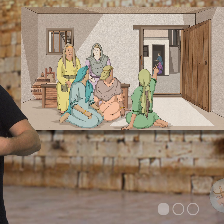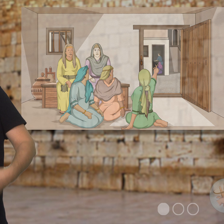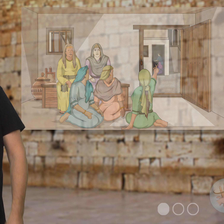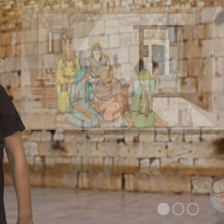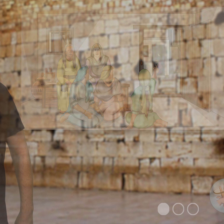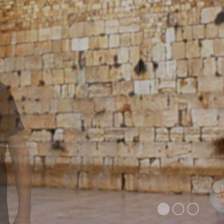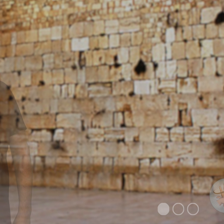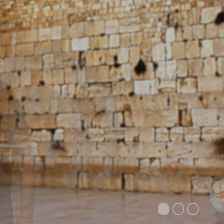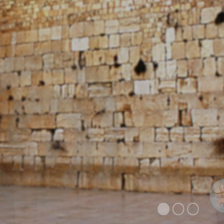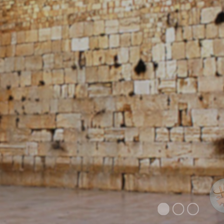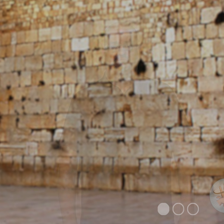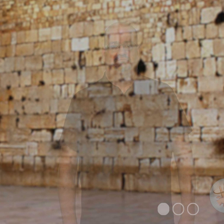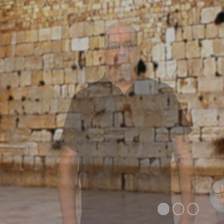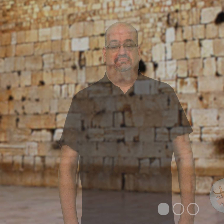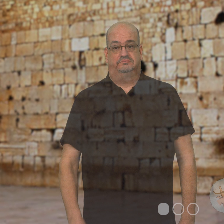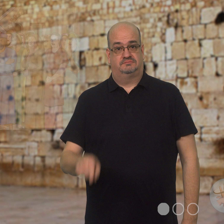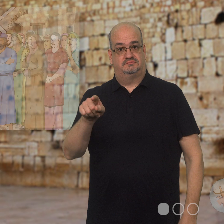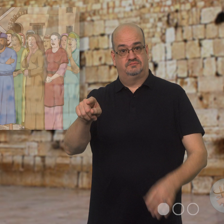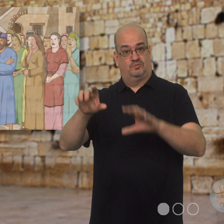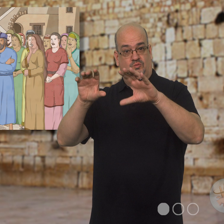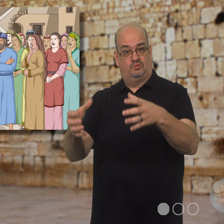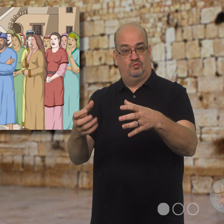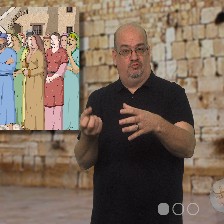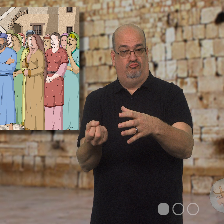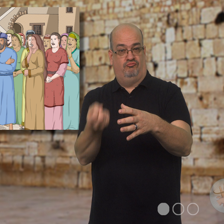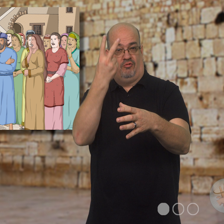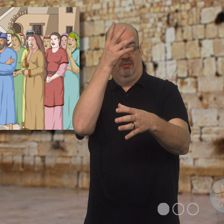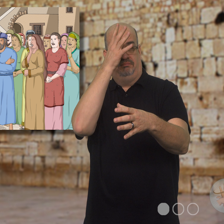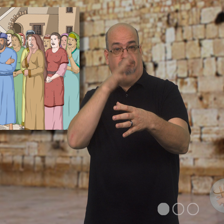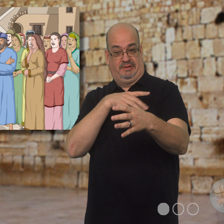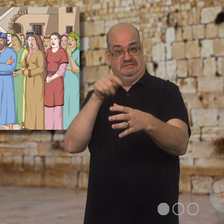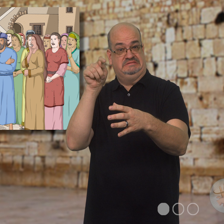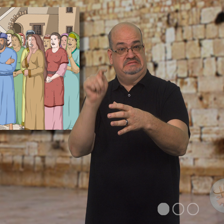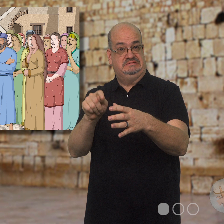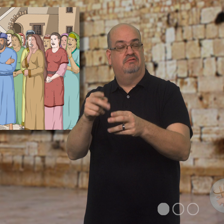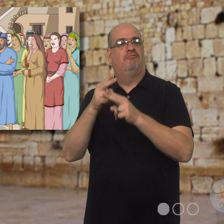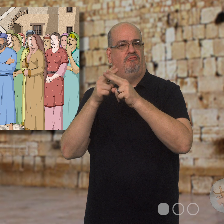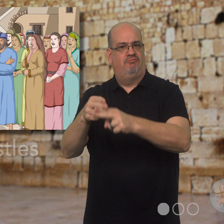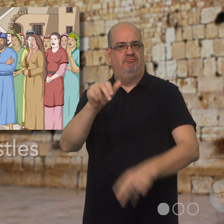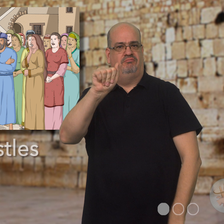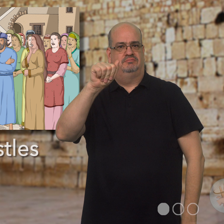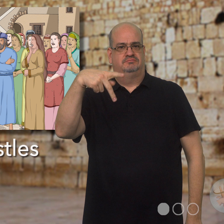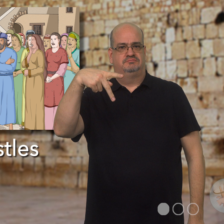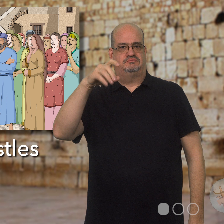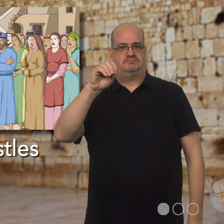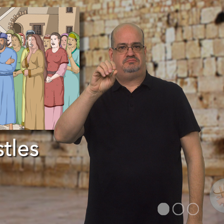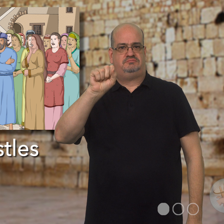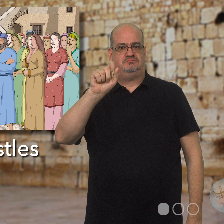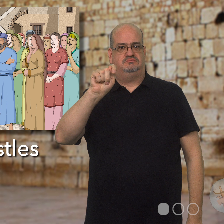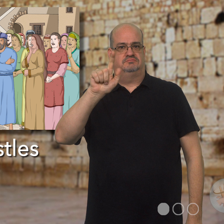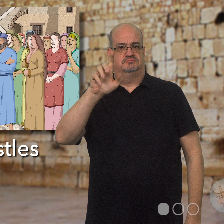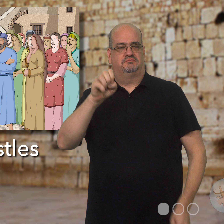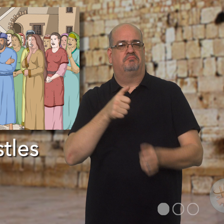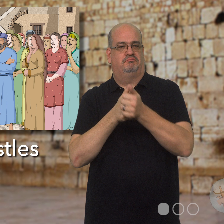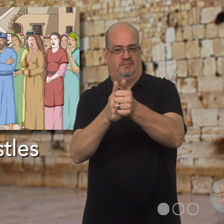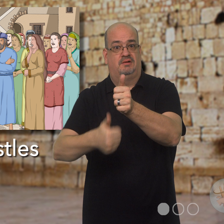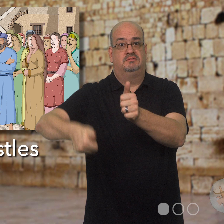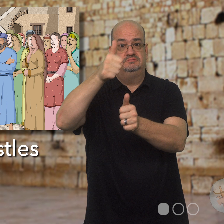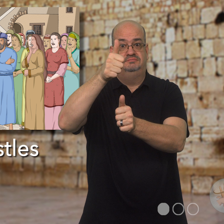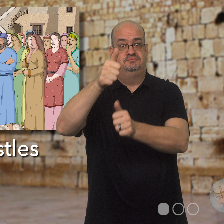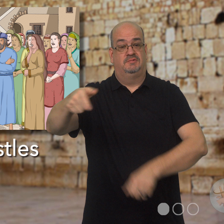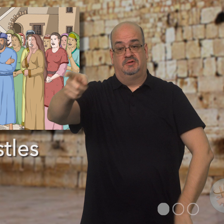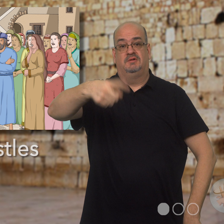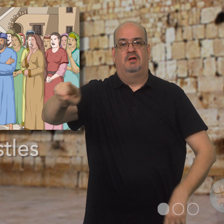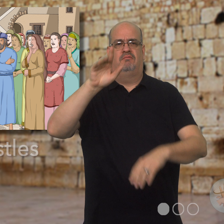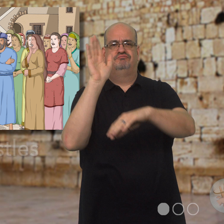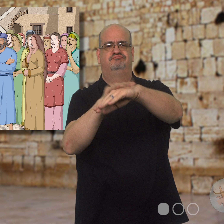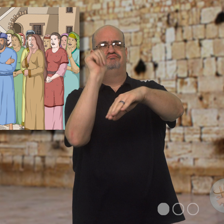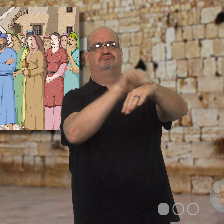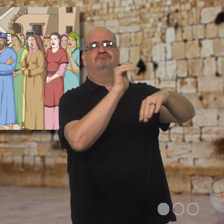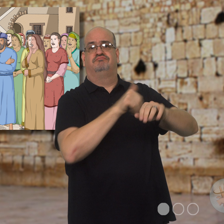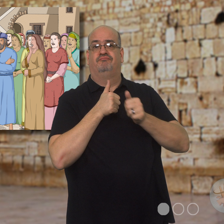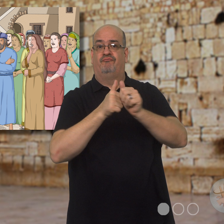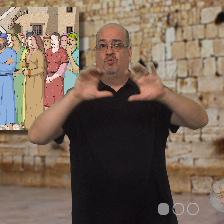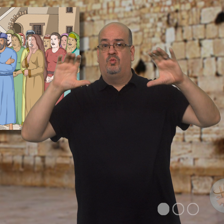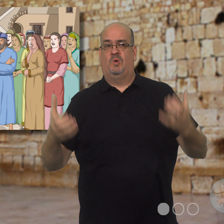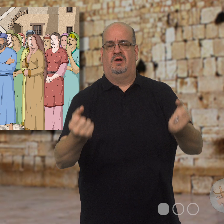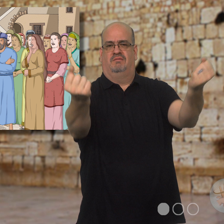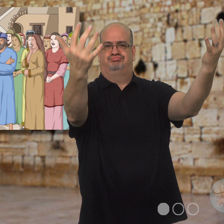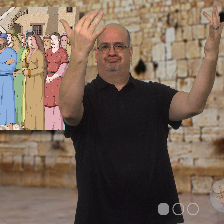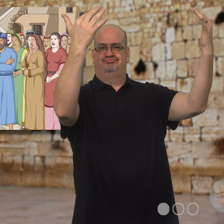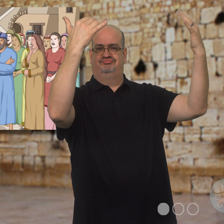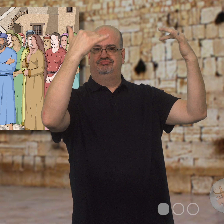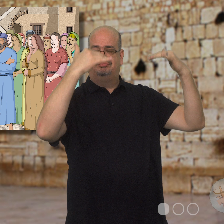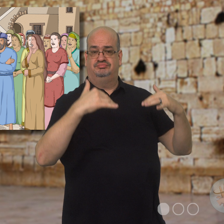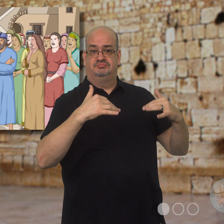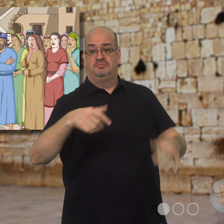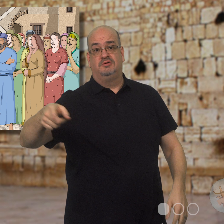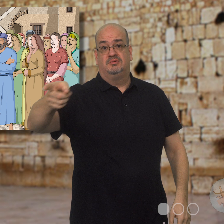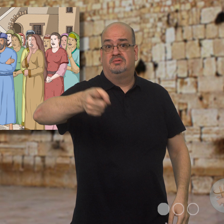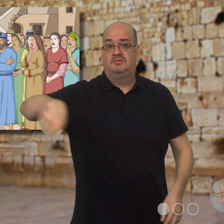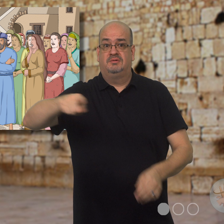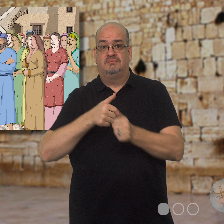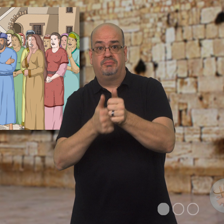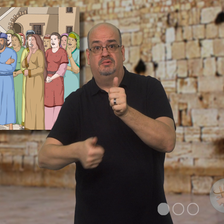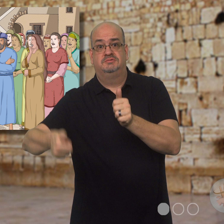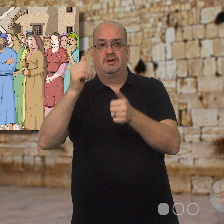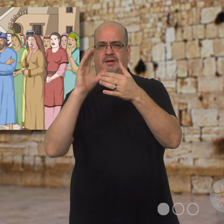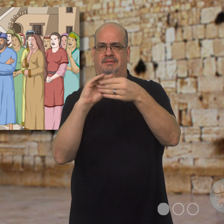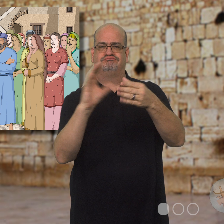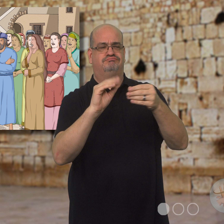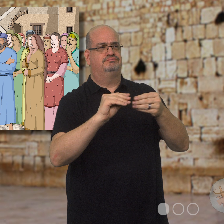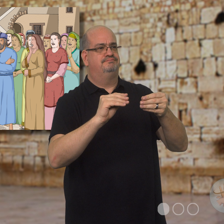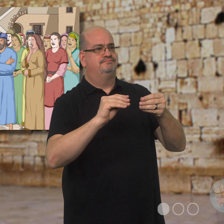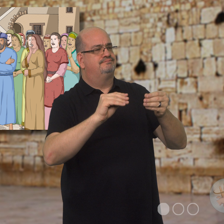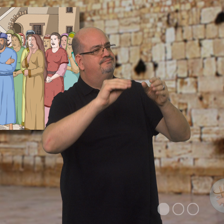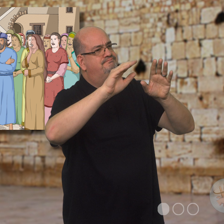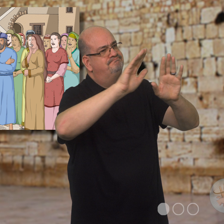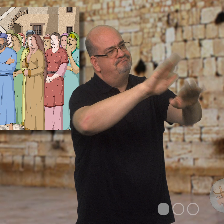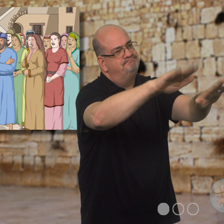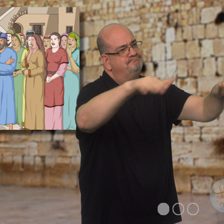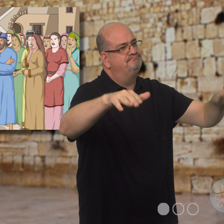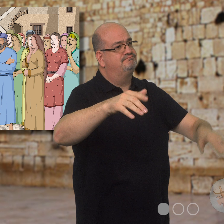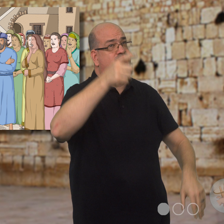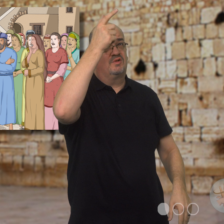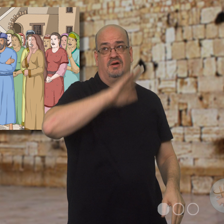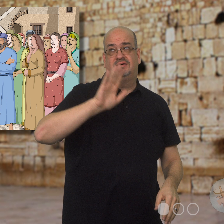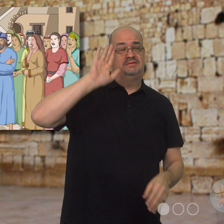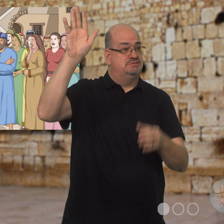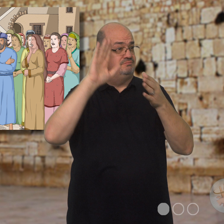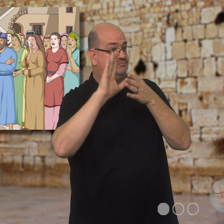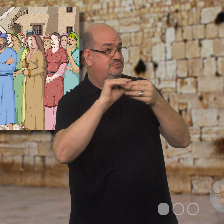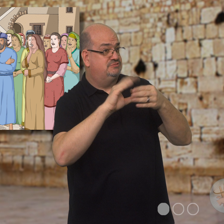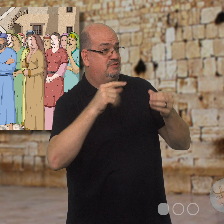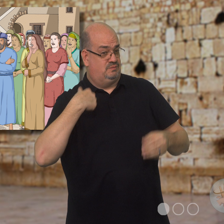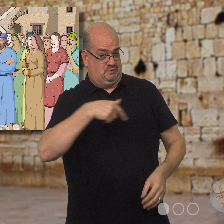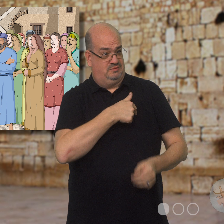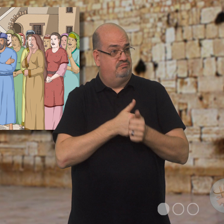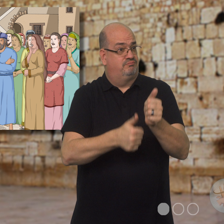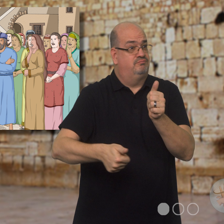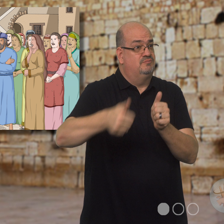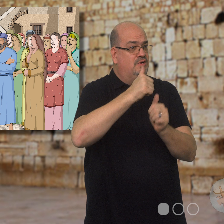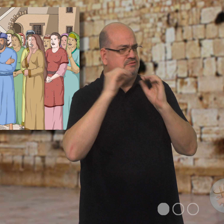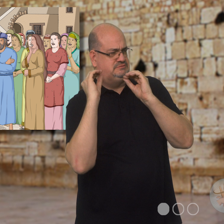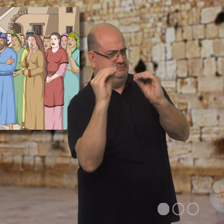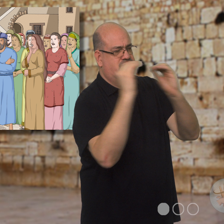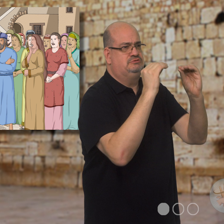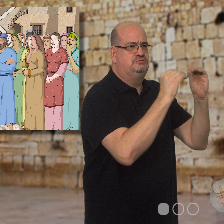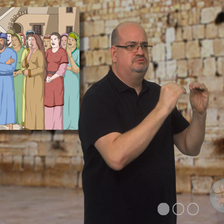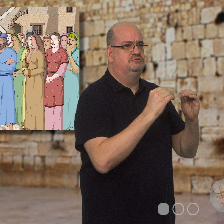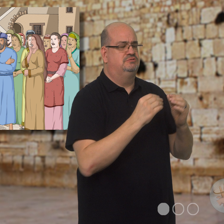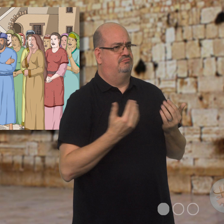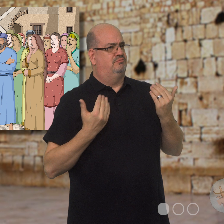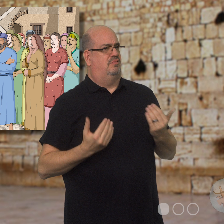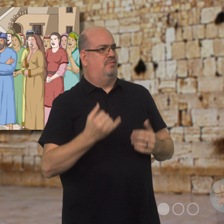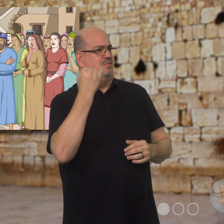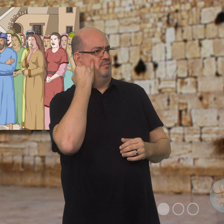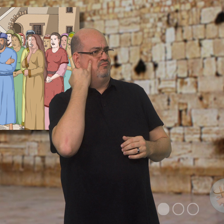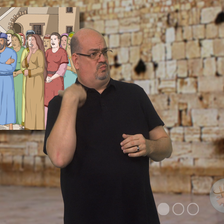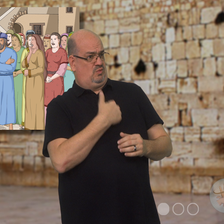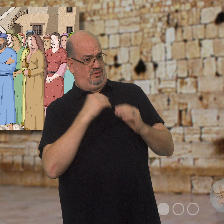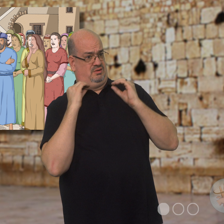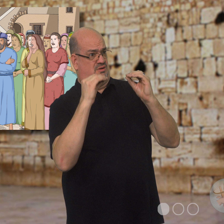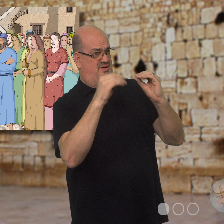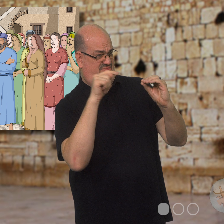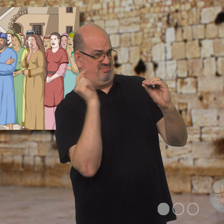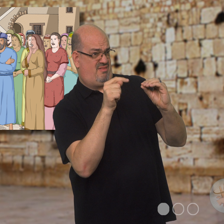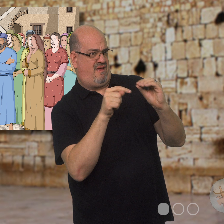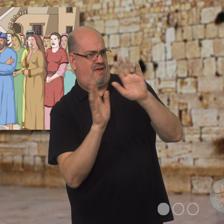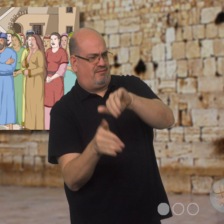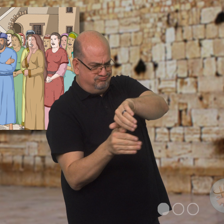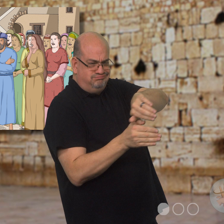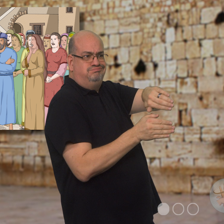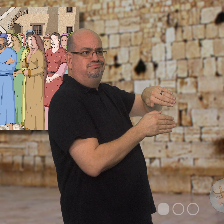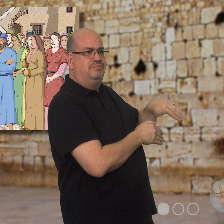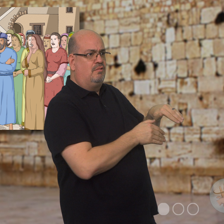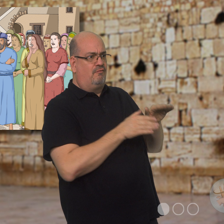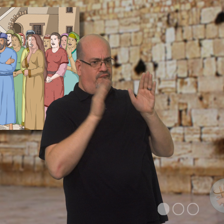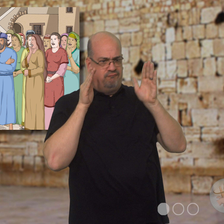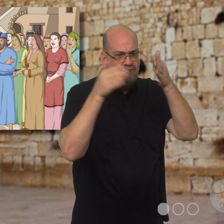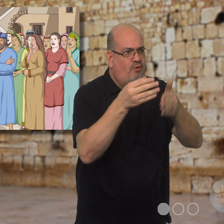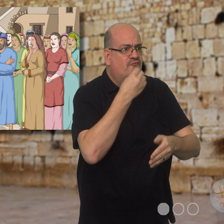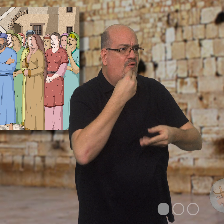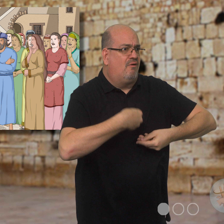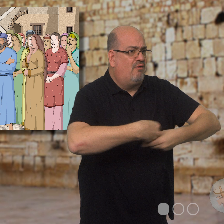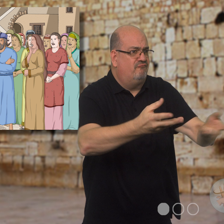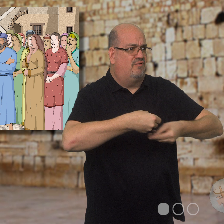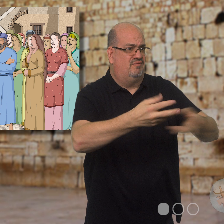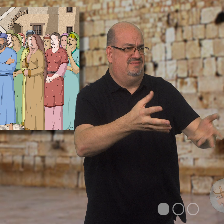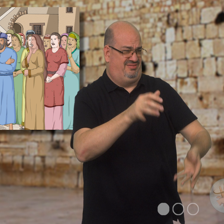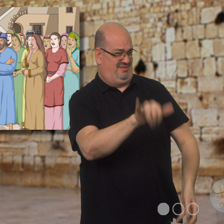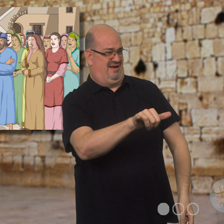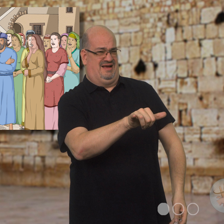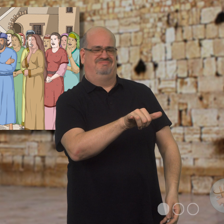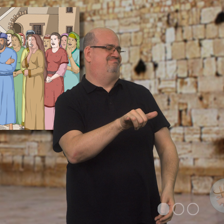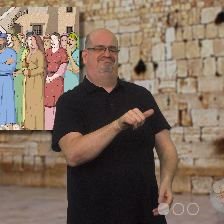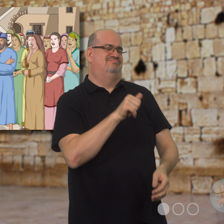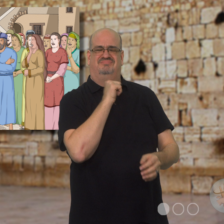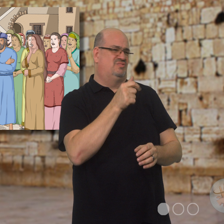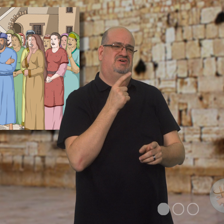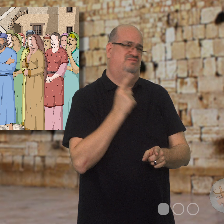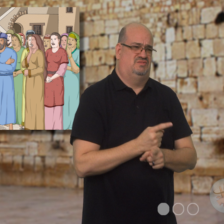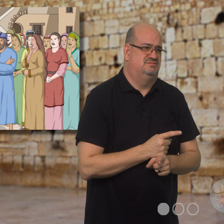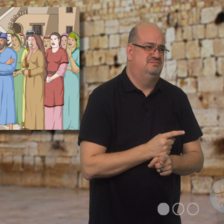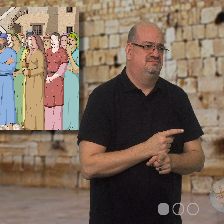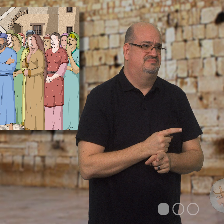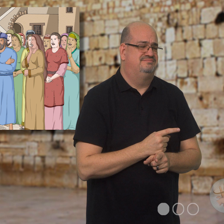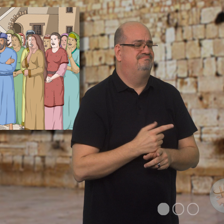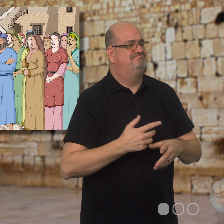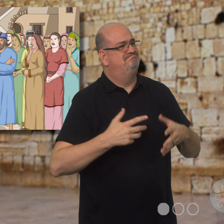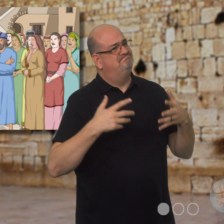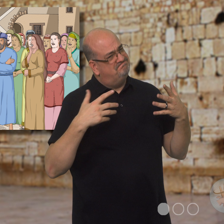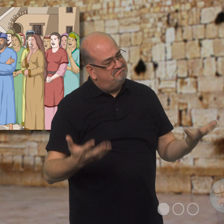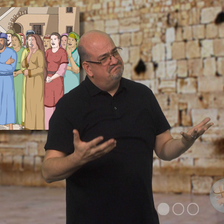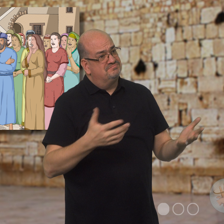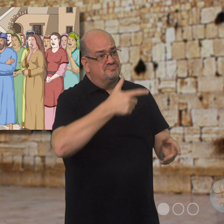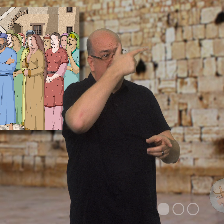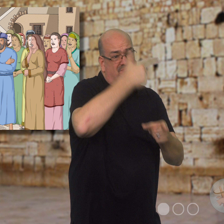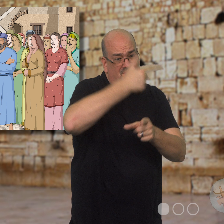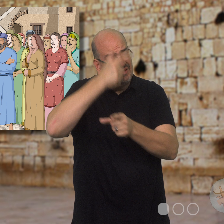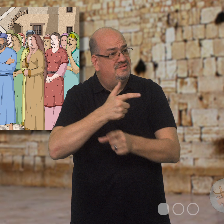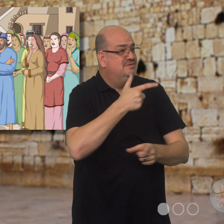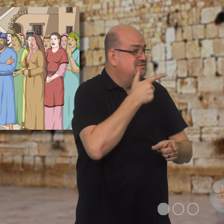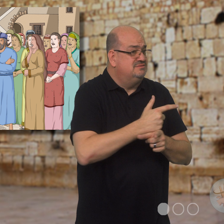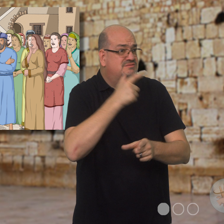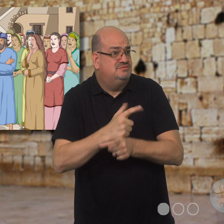So the Twelve summoned all the disciples and said, “It is unacceptable for us to neglect the word of God in order to wait on tables.